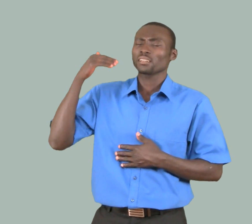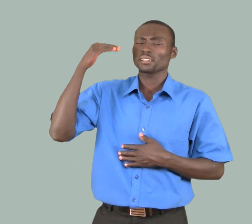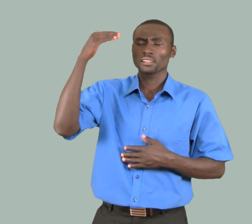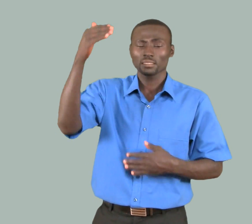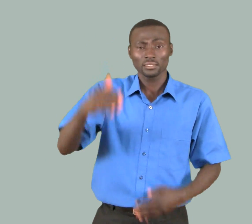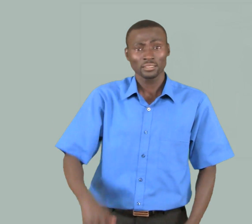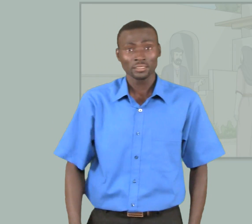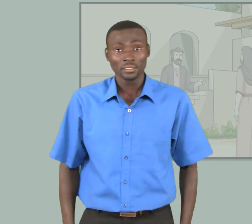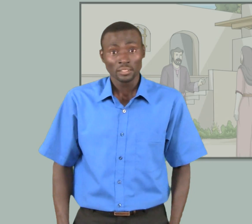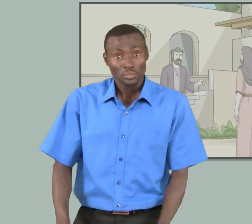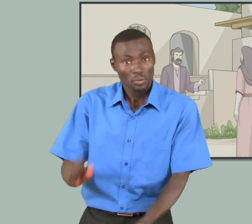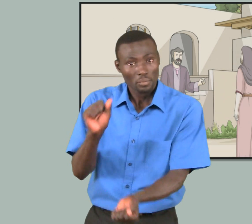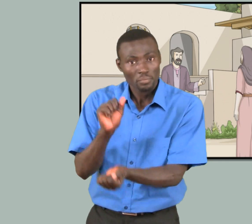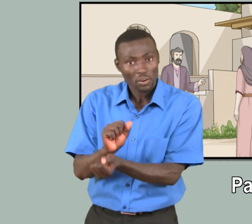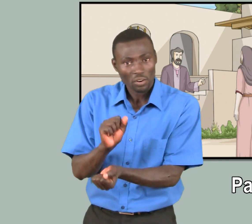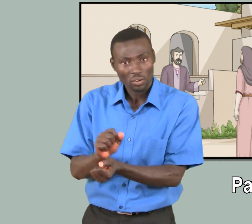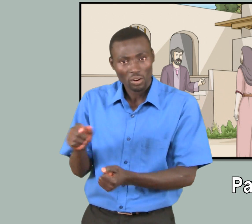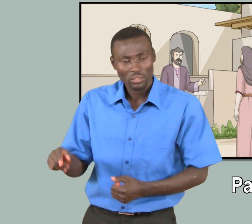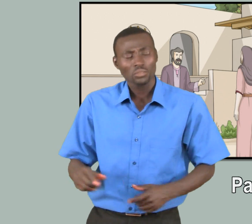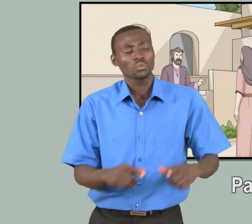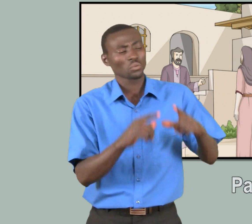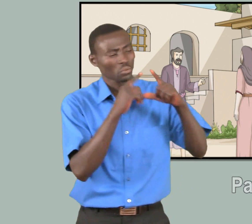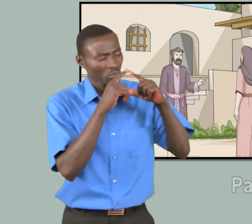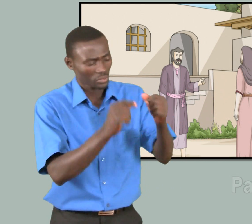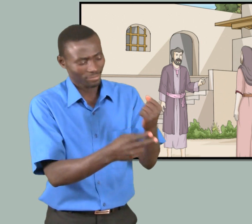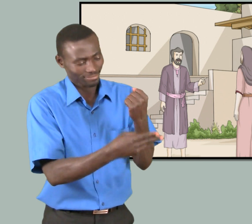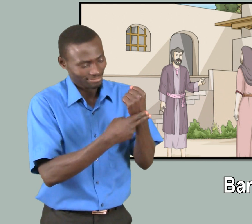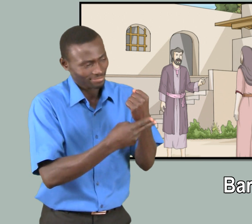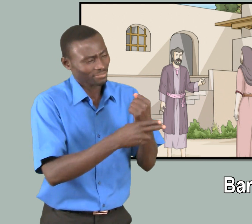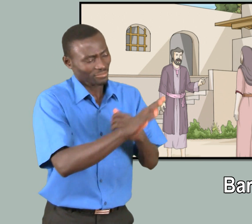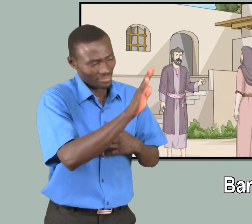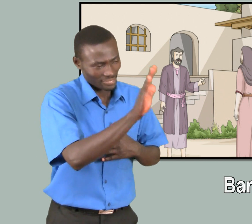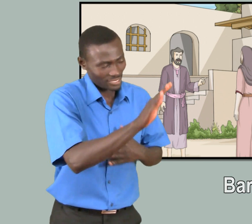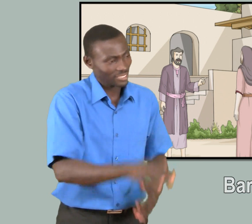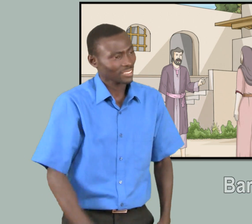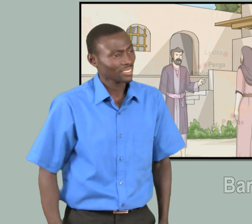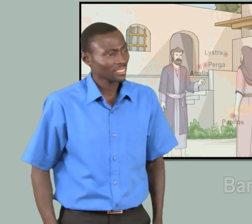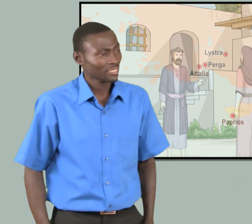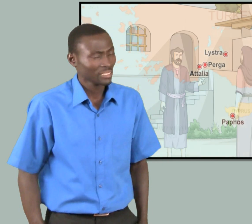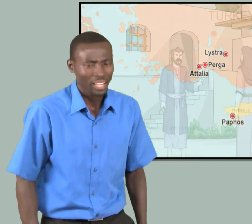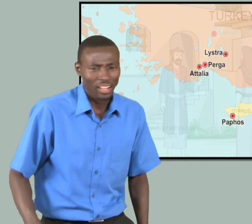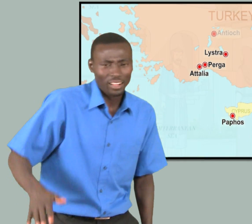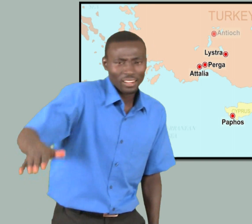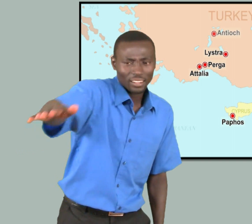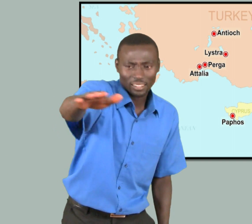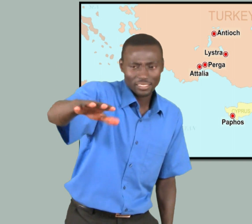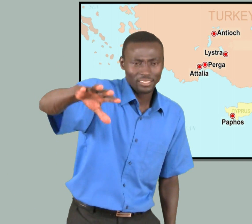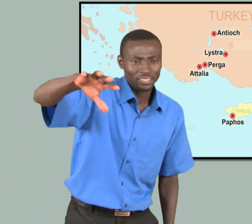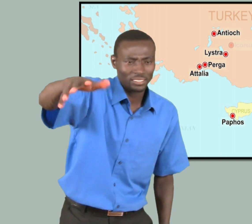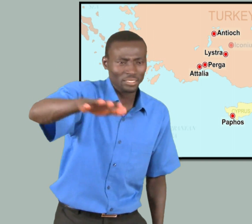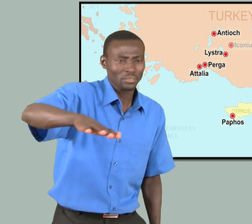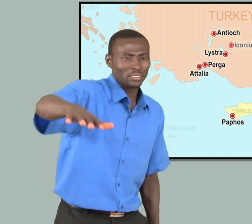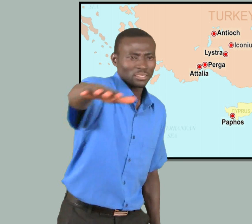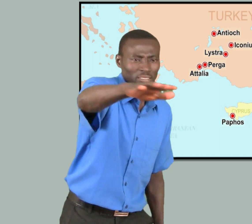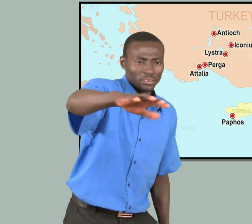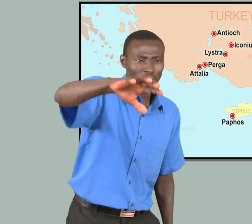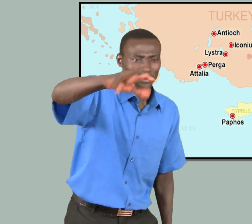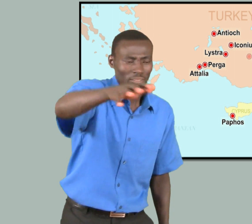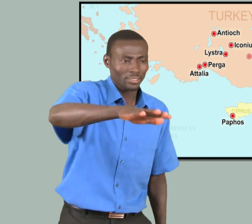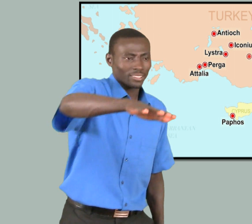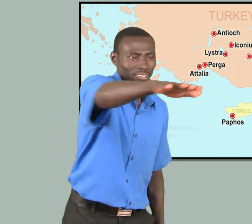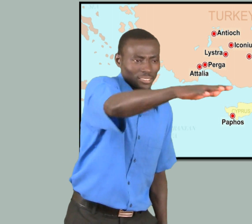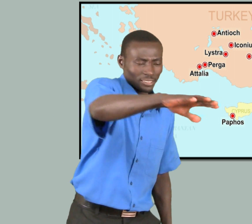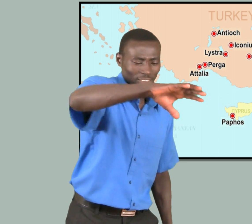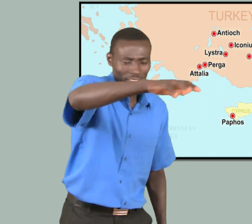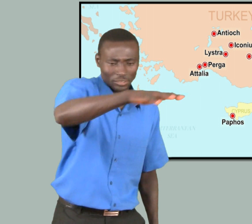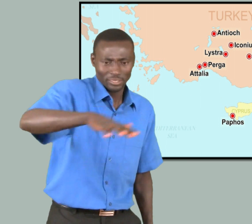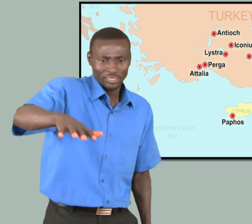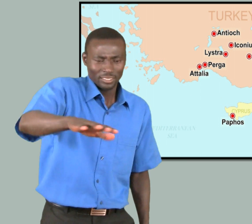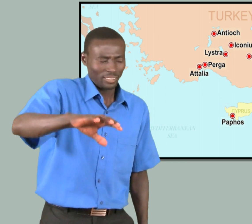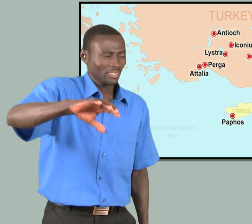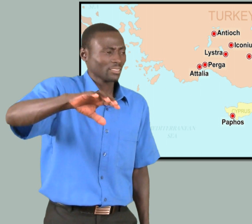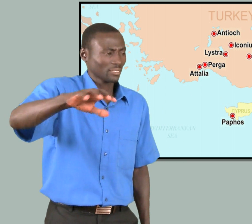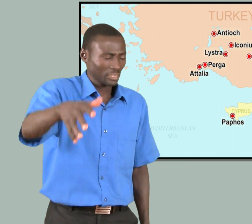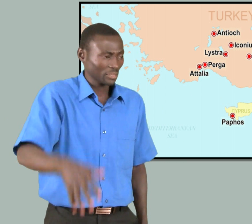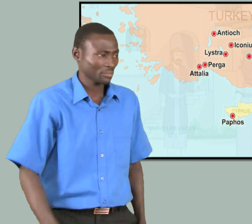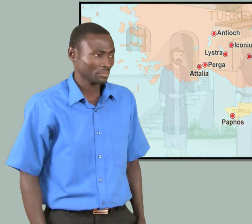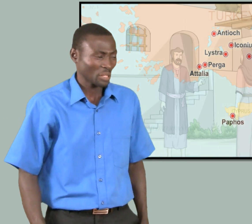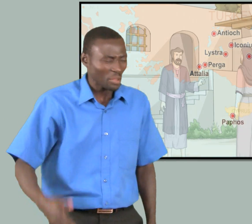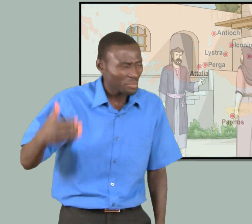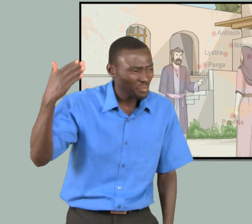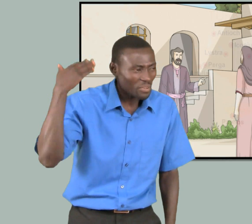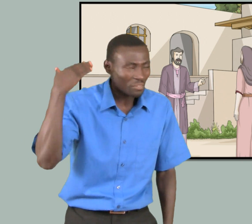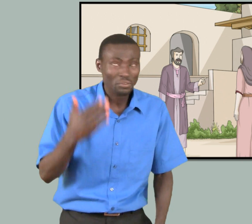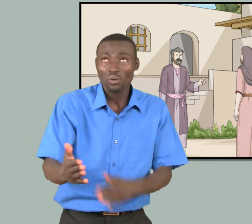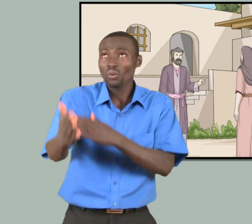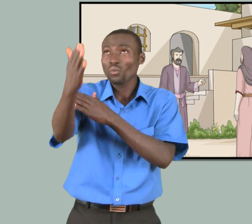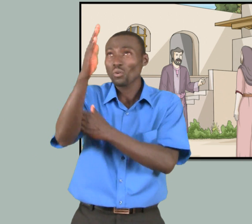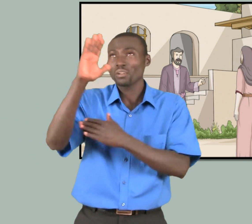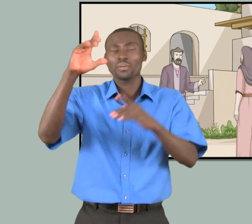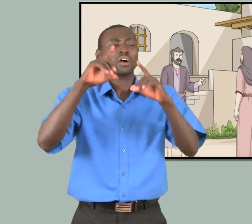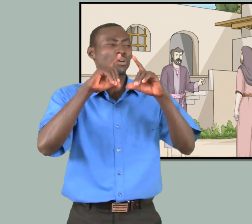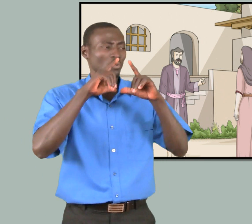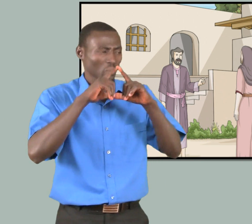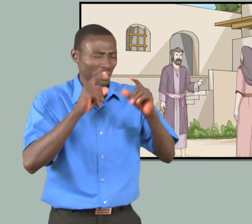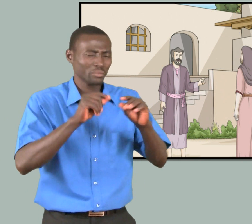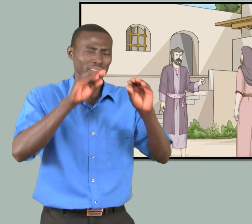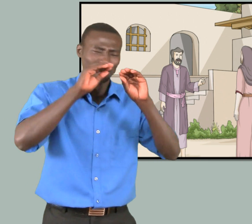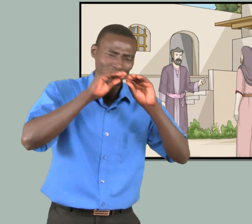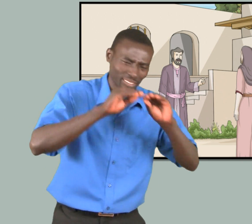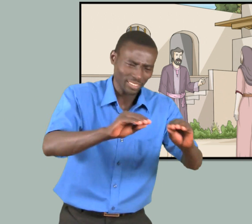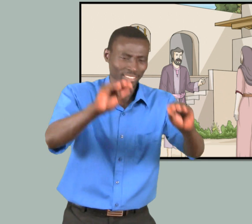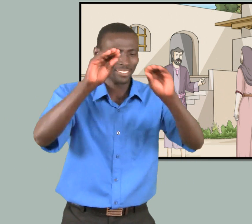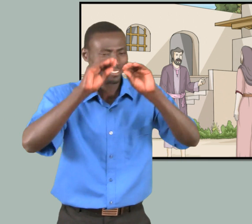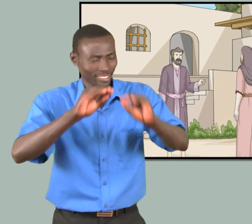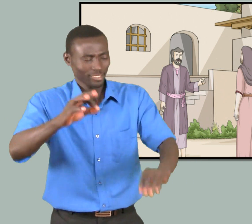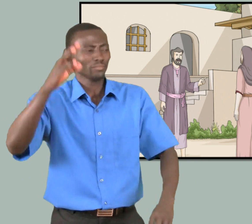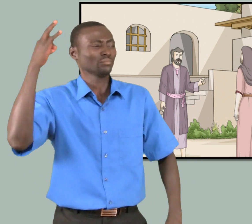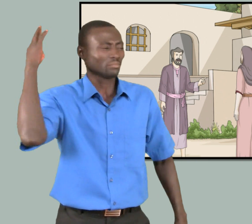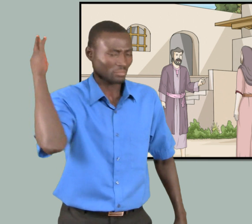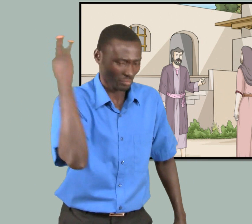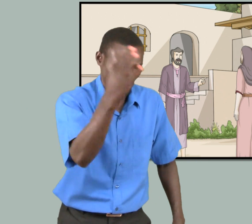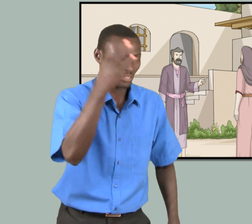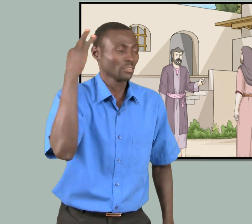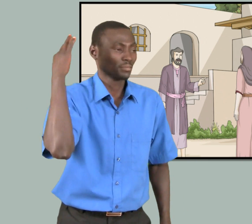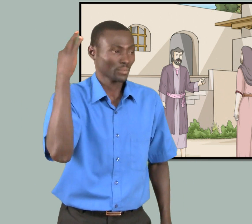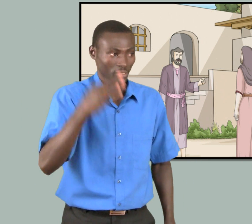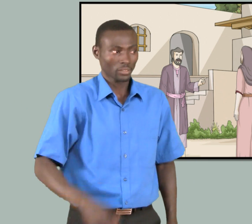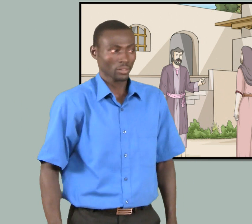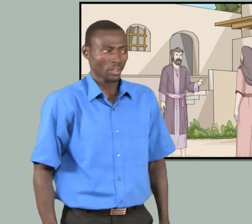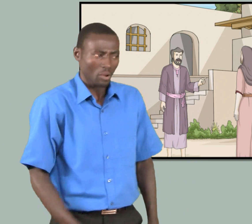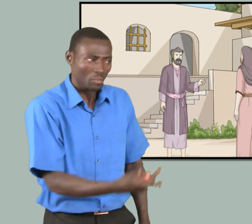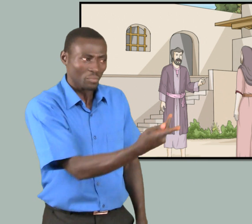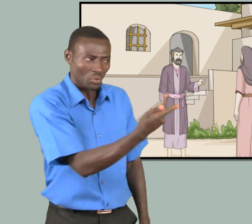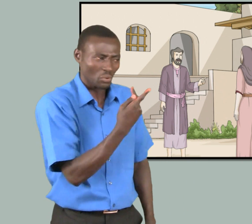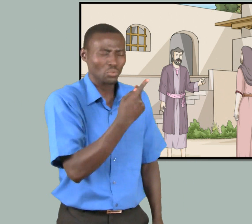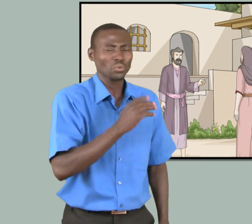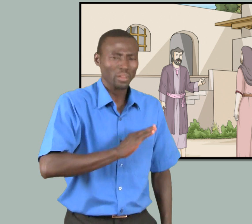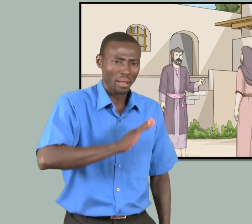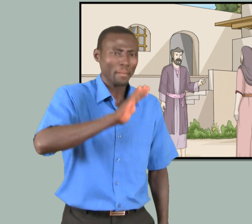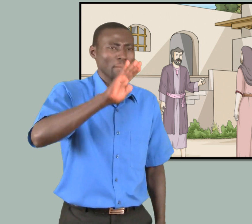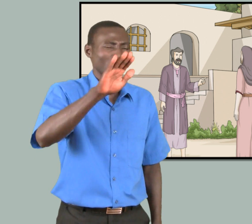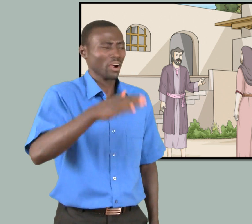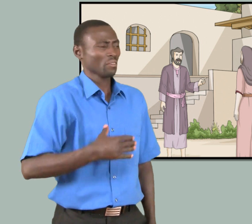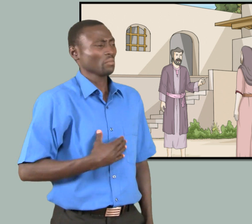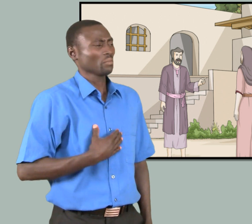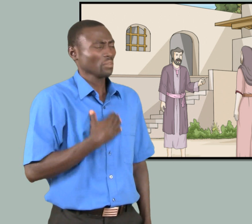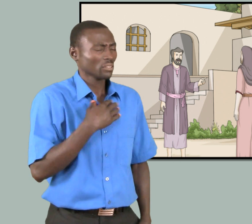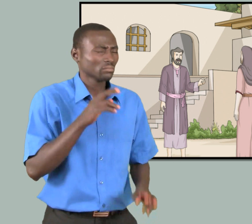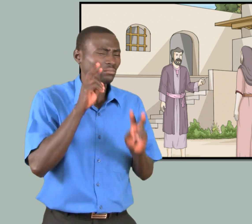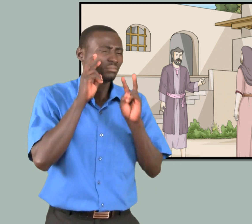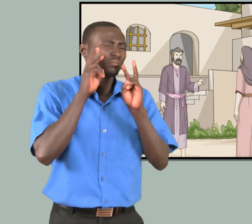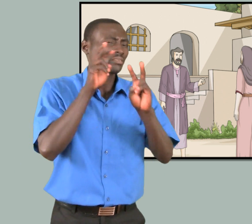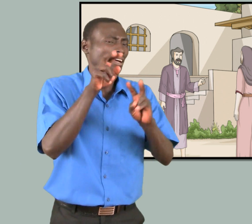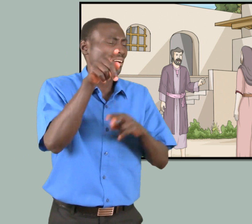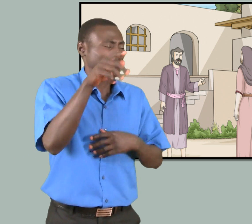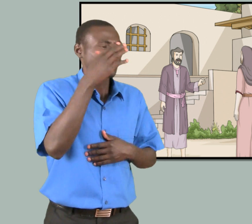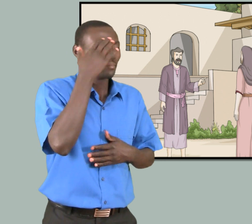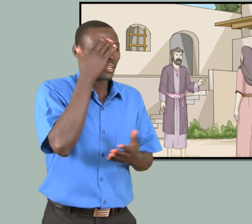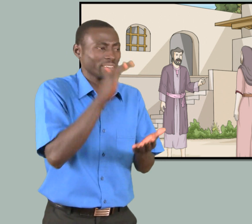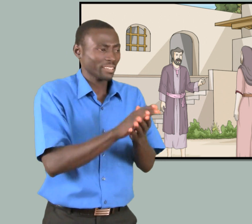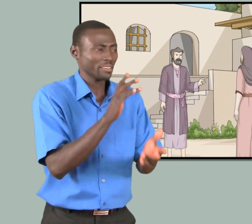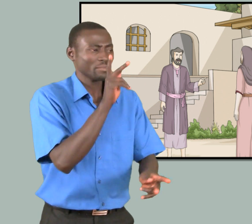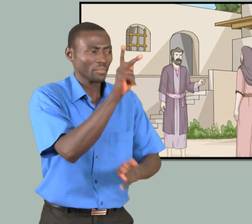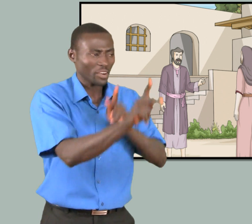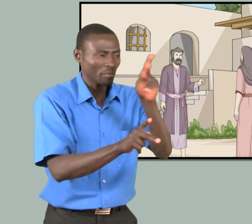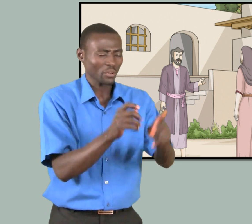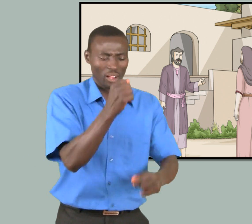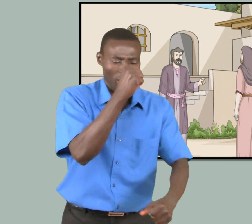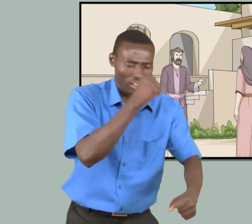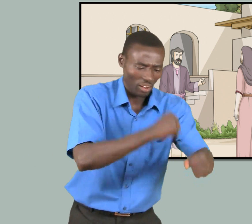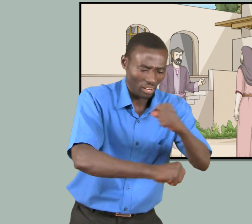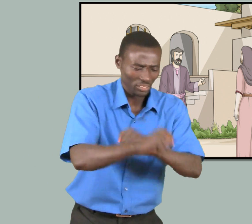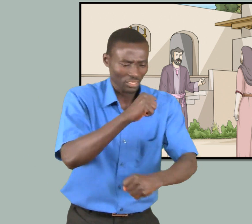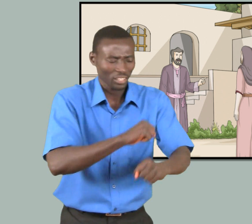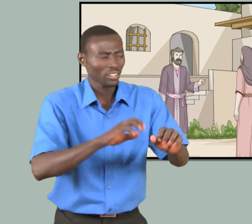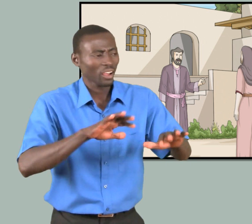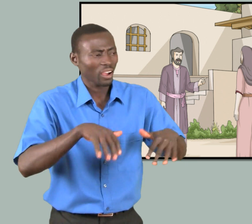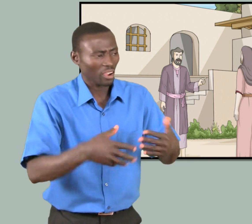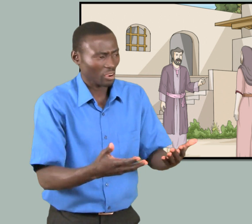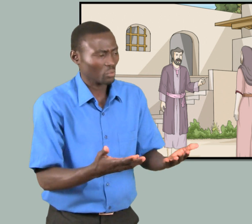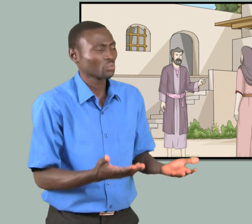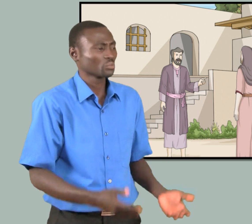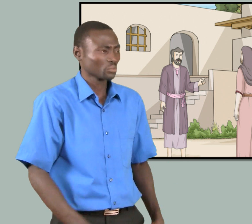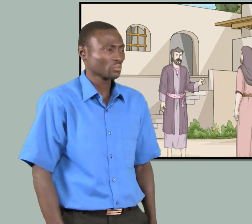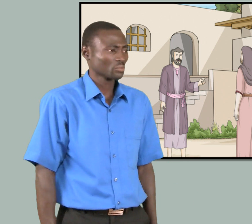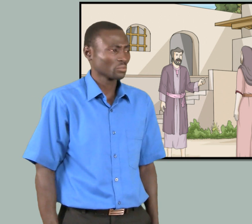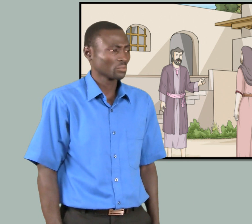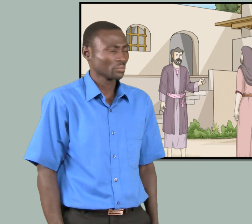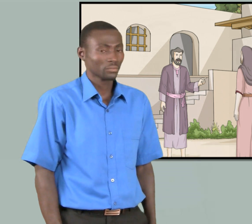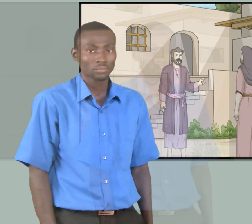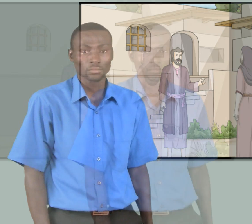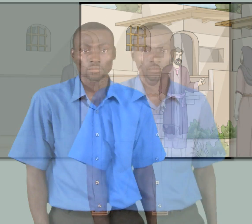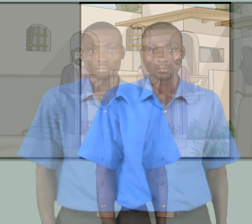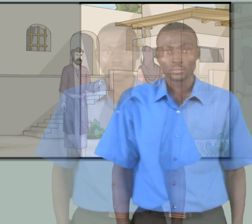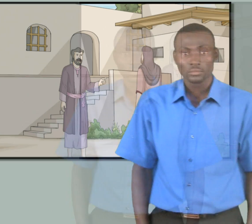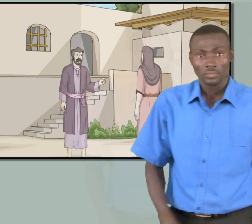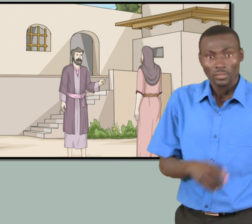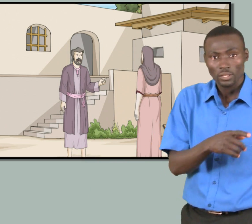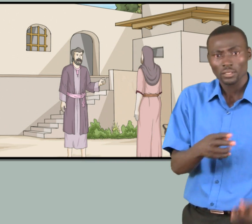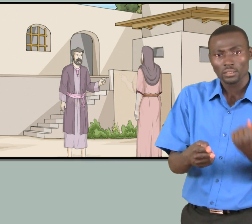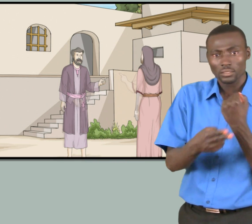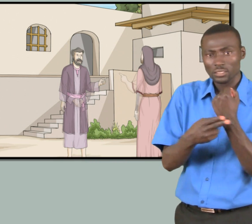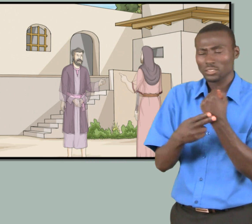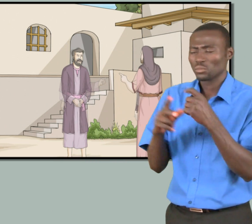Some time later Paul said to Barnabas, “Let us go back and visit the brothers in every town where we proclaimed the word of the Lord, to see how they are doing.”